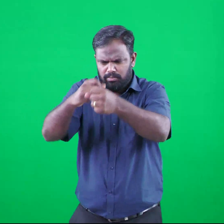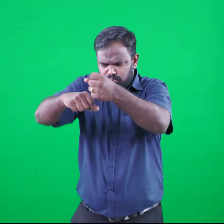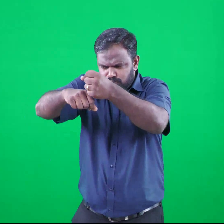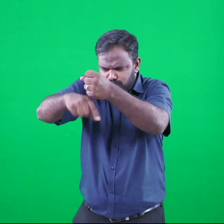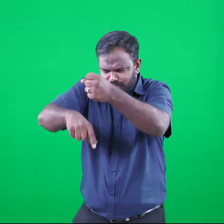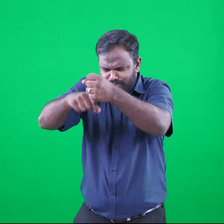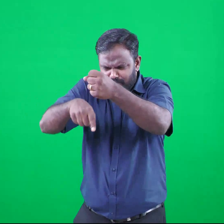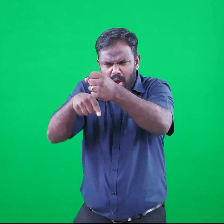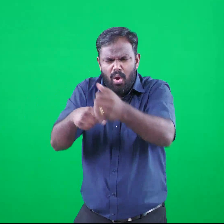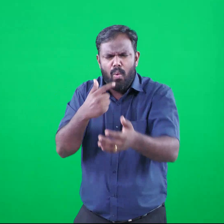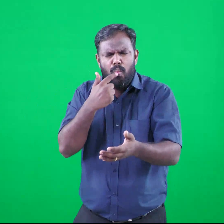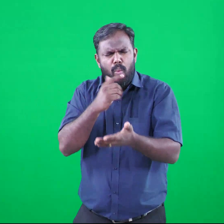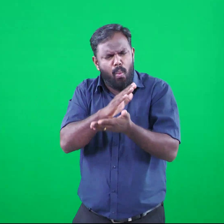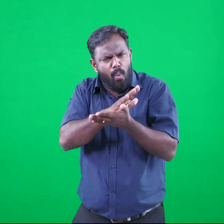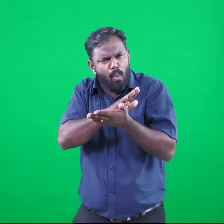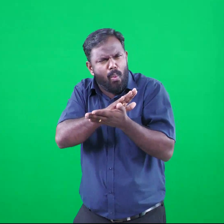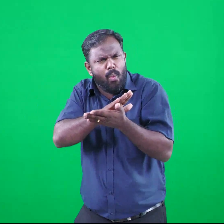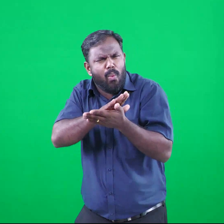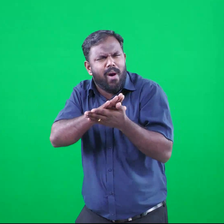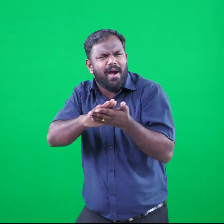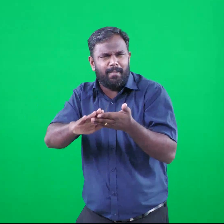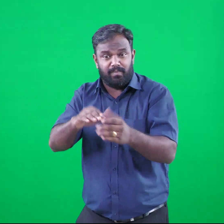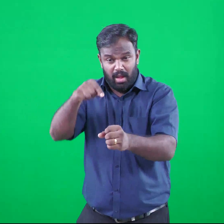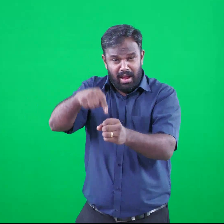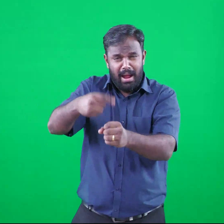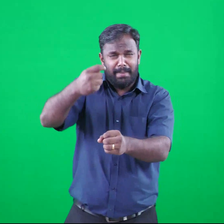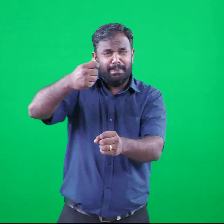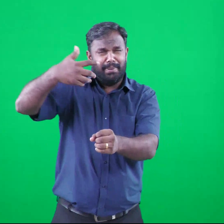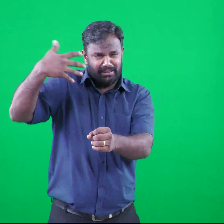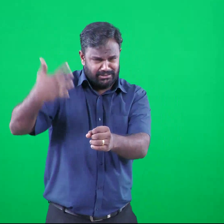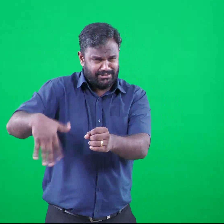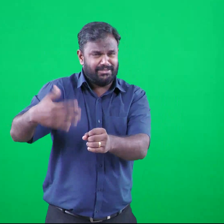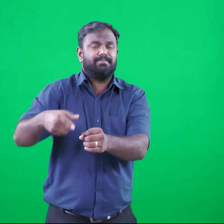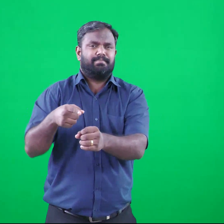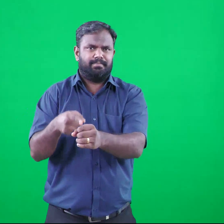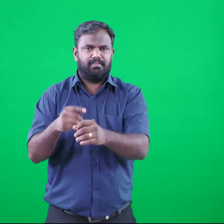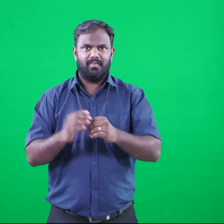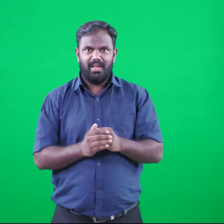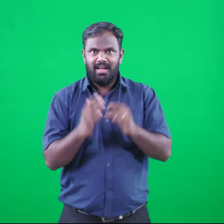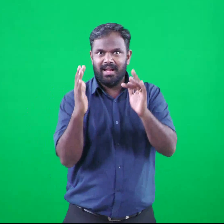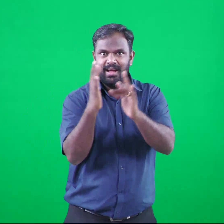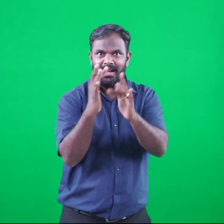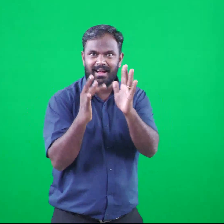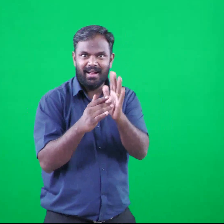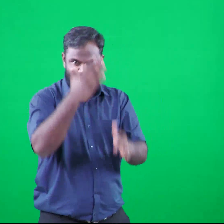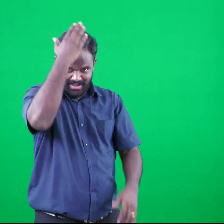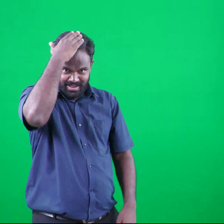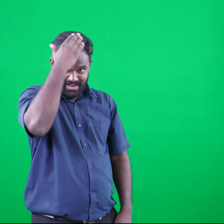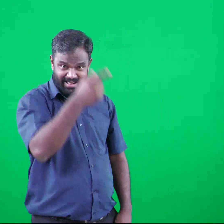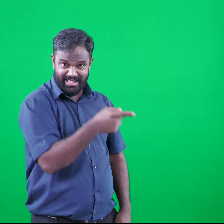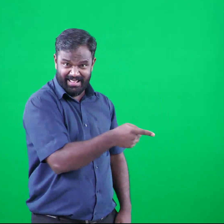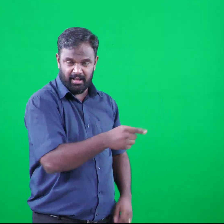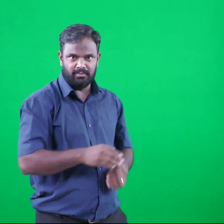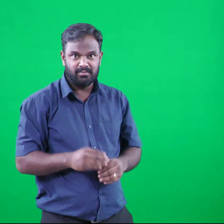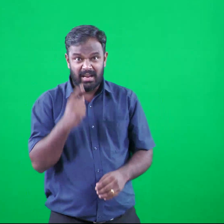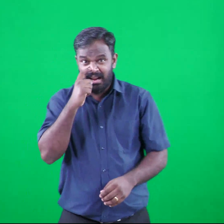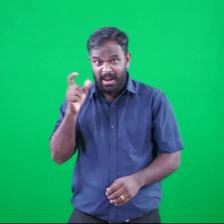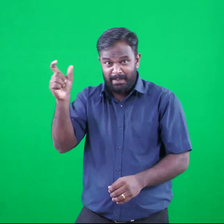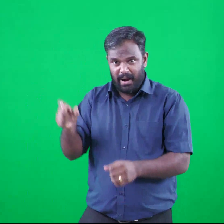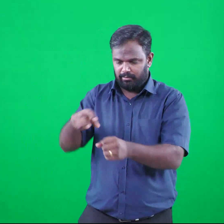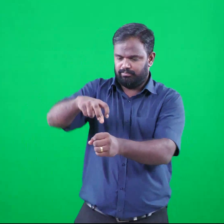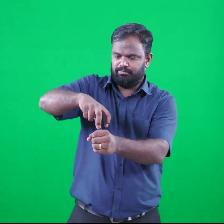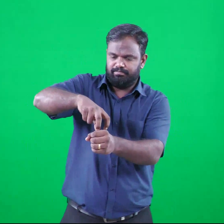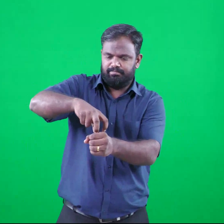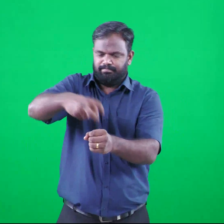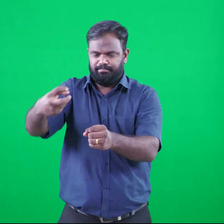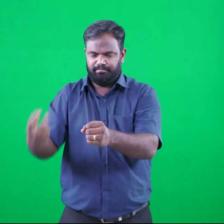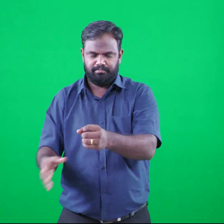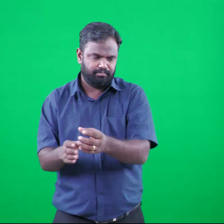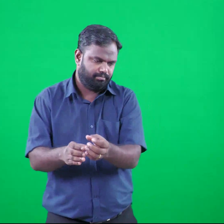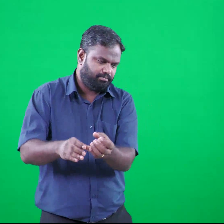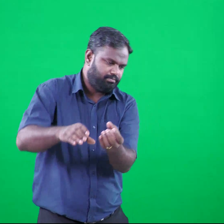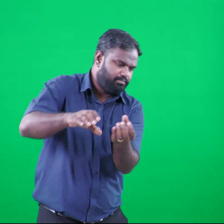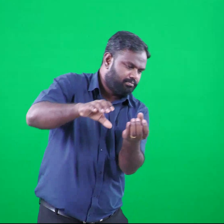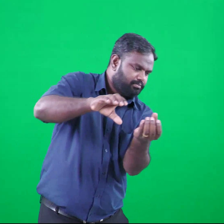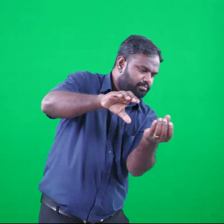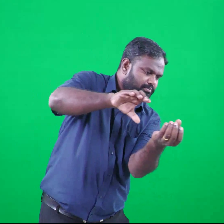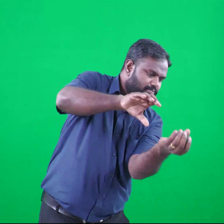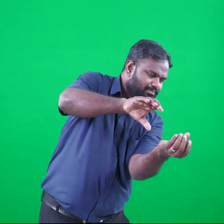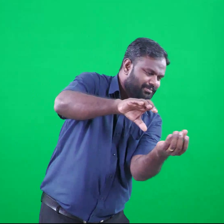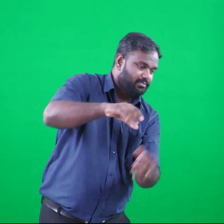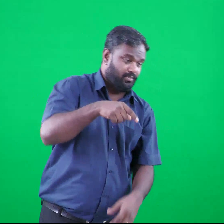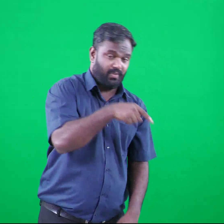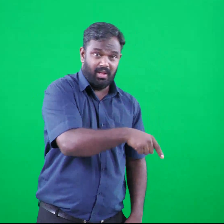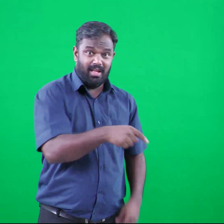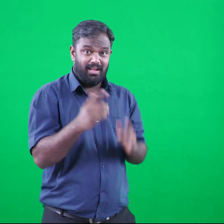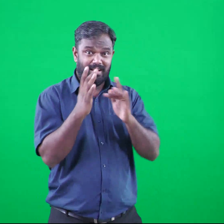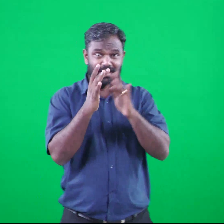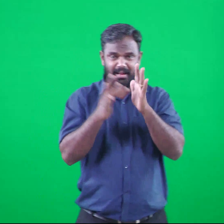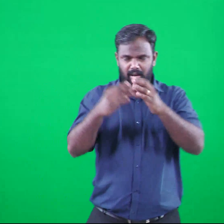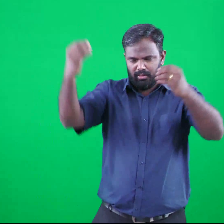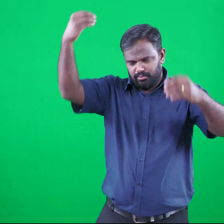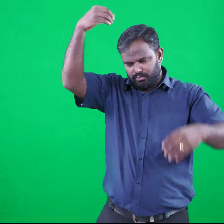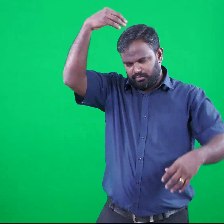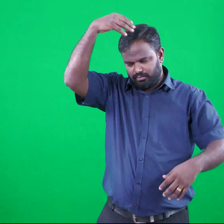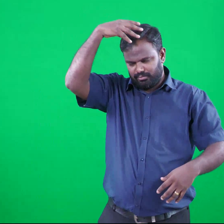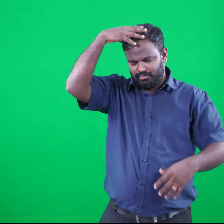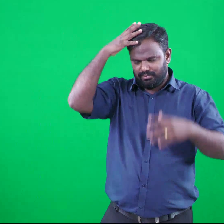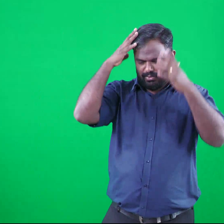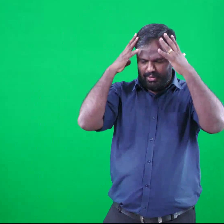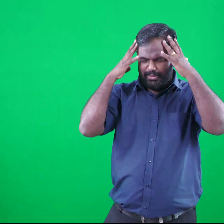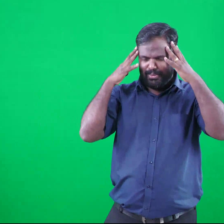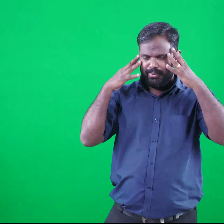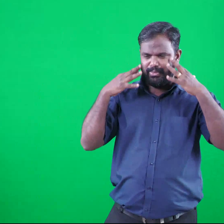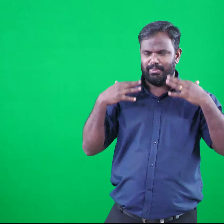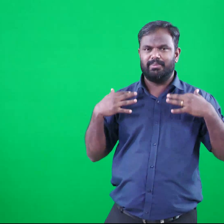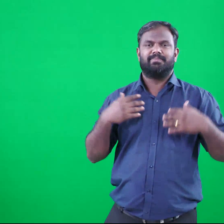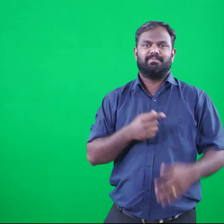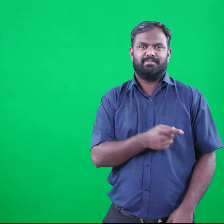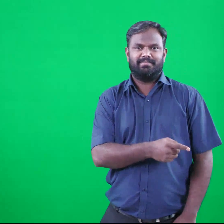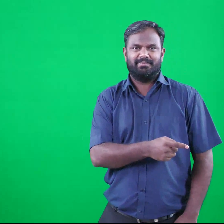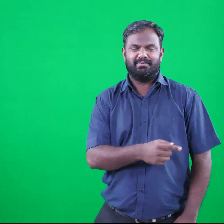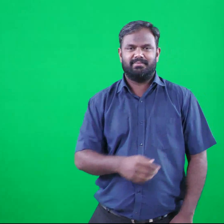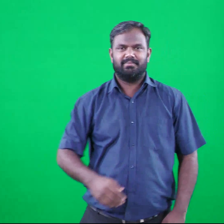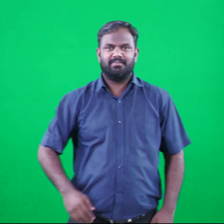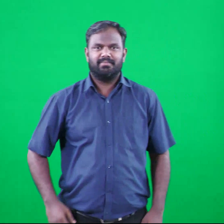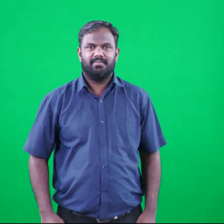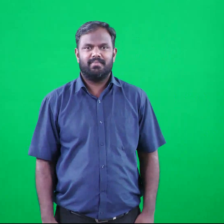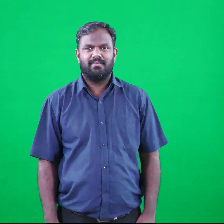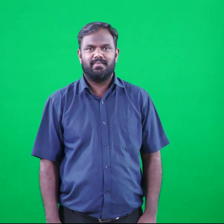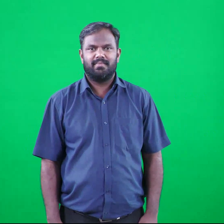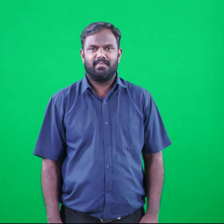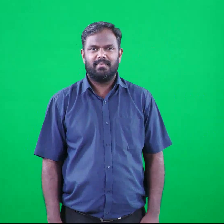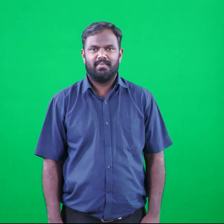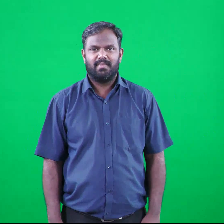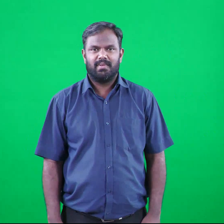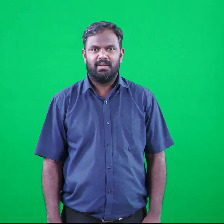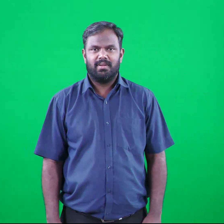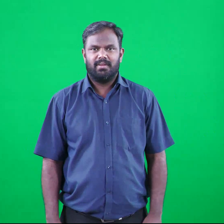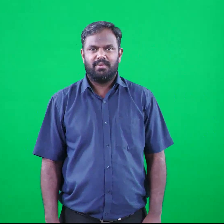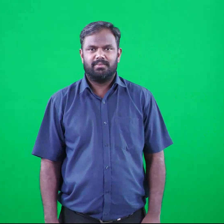She broke open the jar and poured it on Jesus ' head.